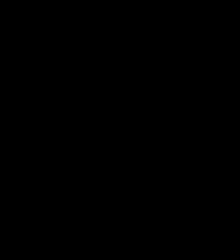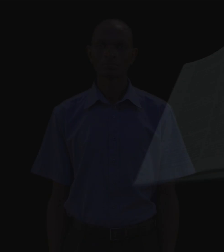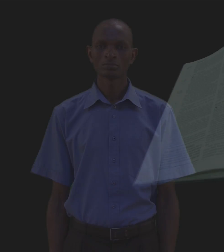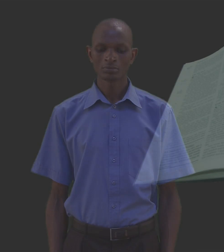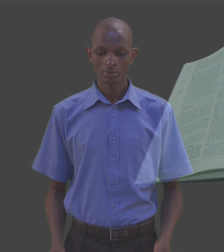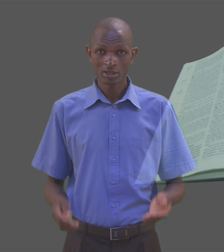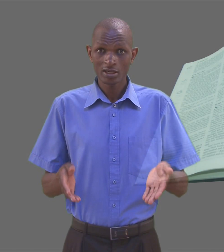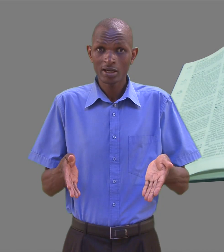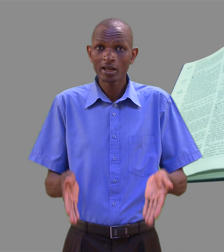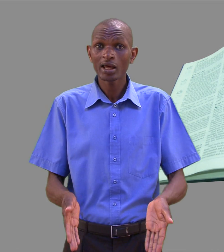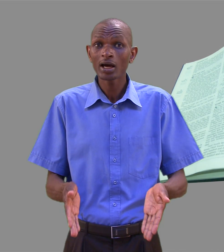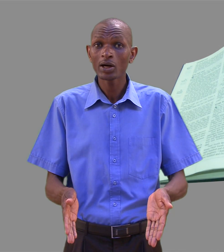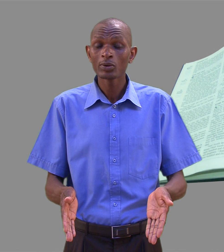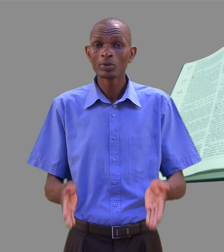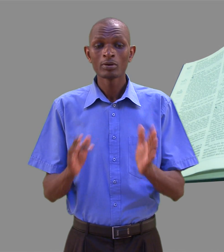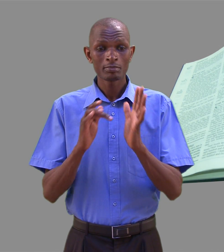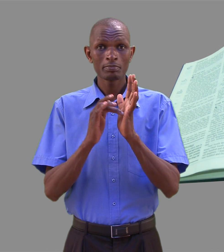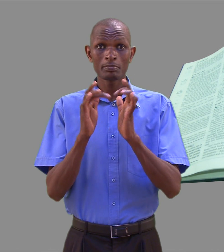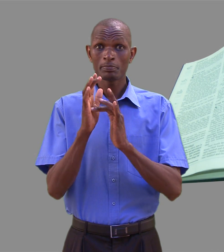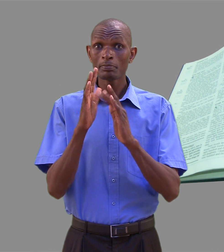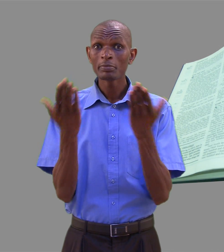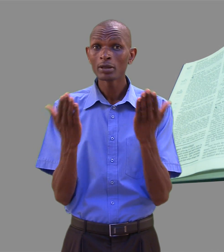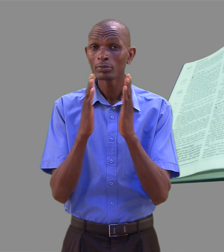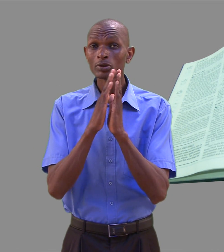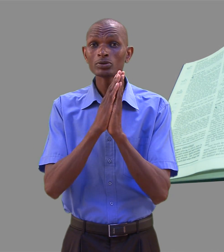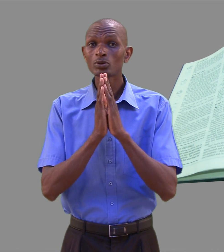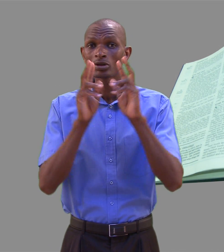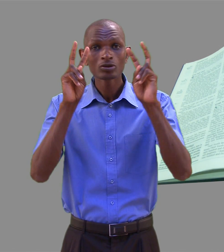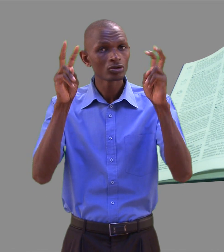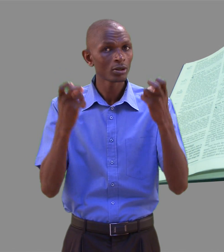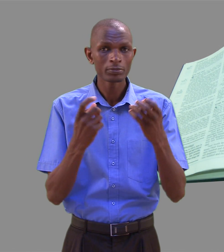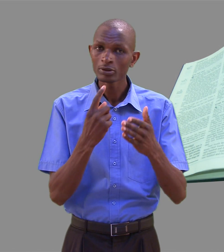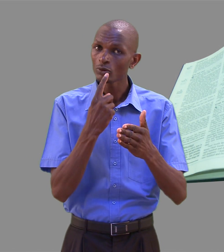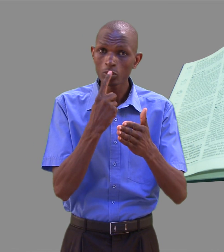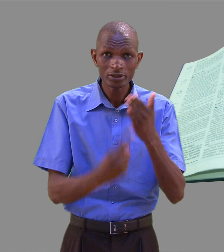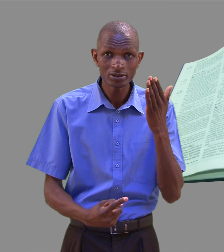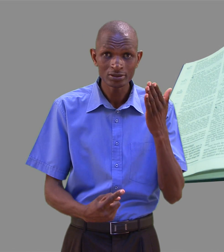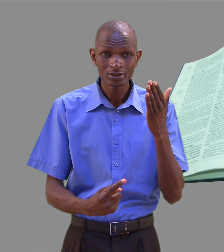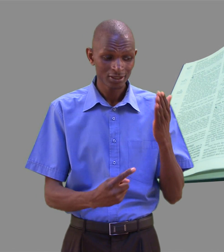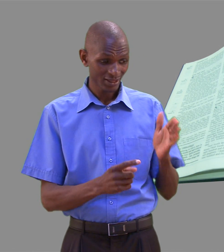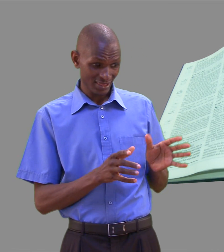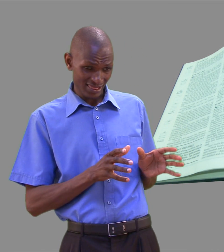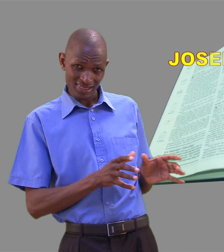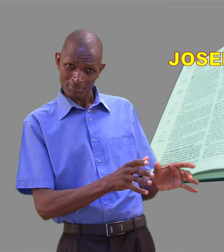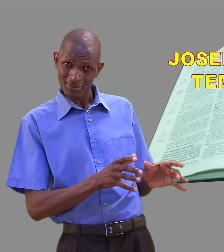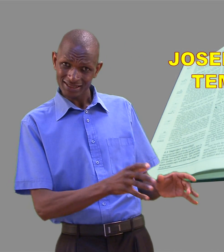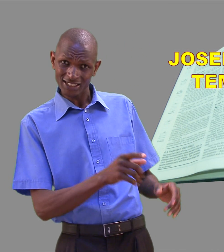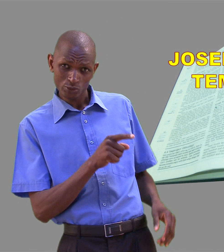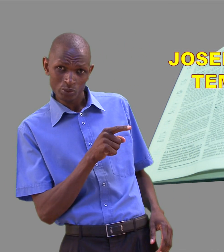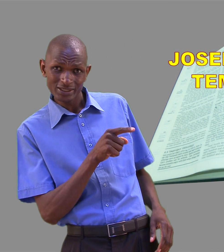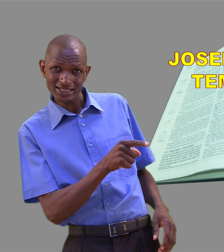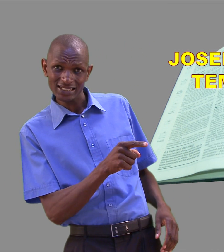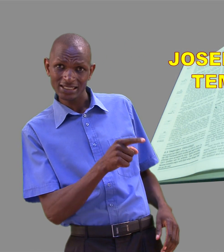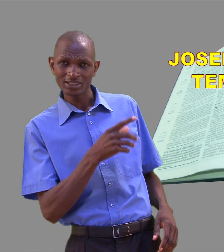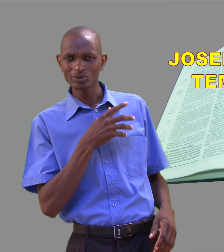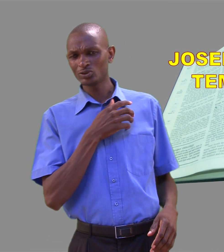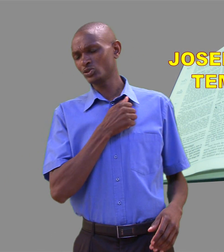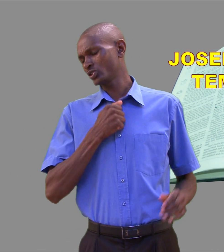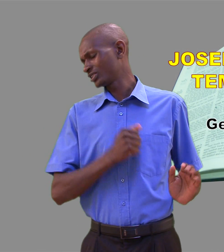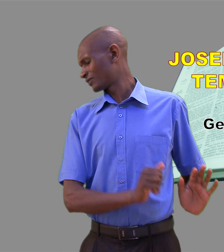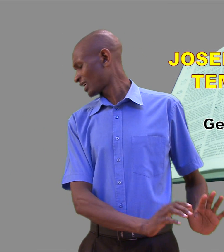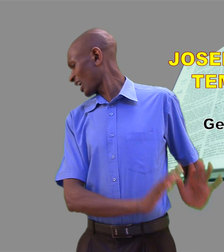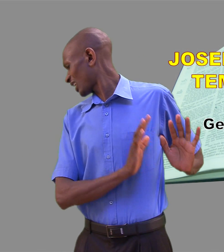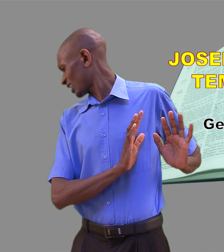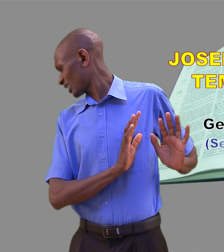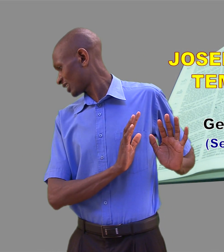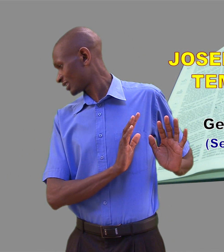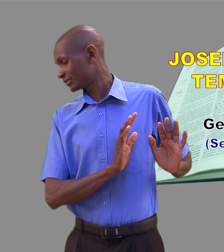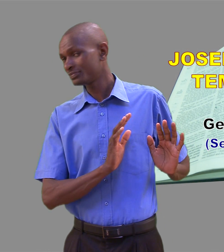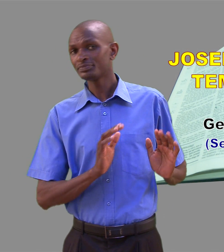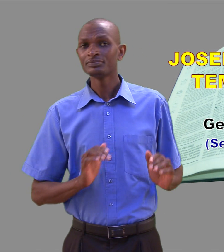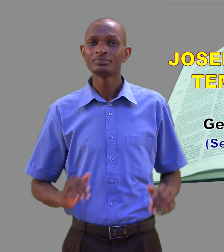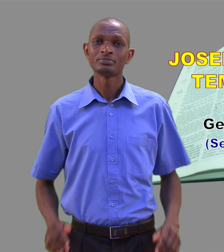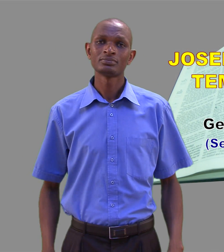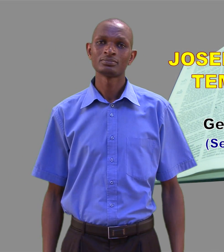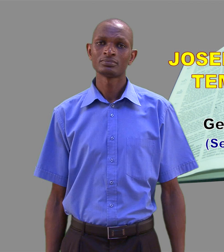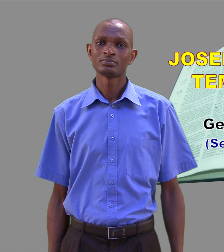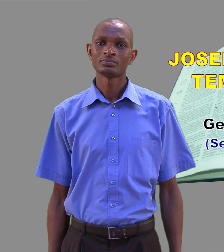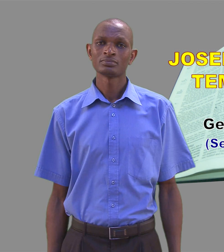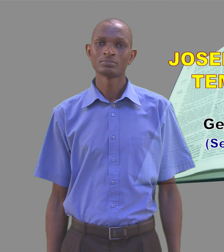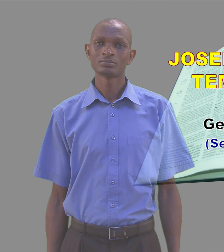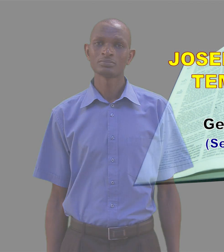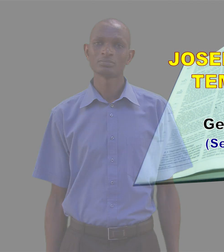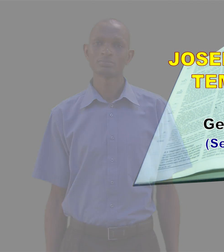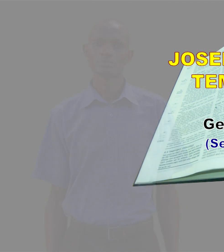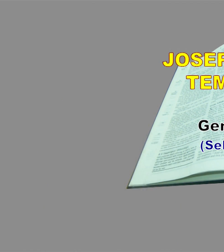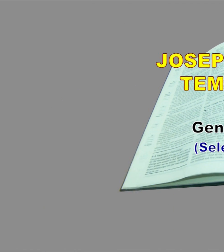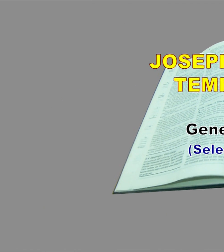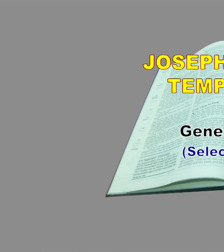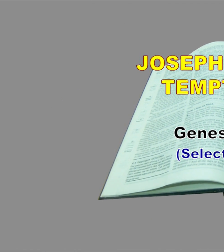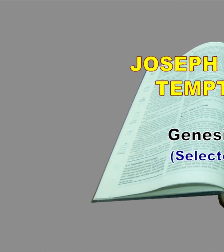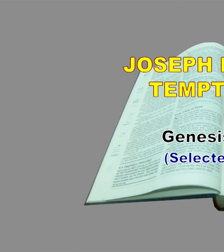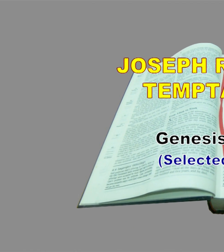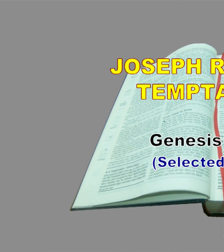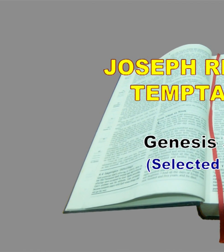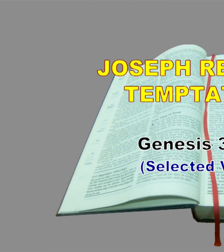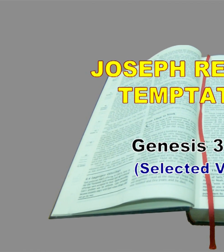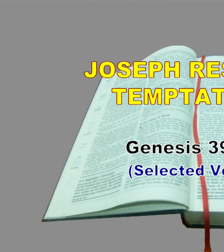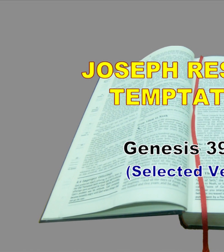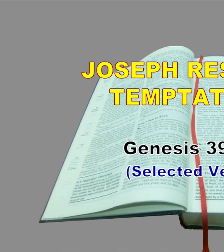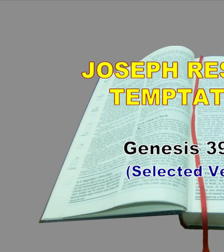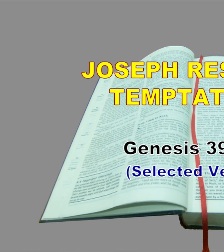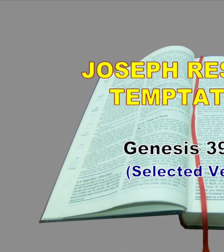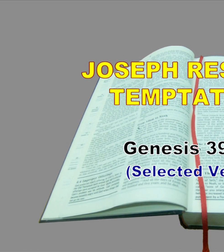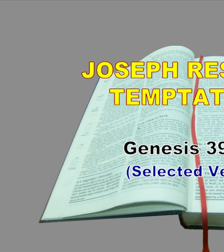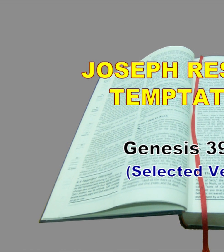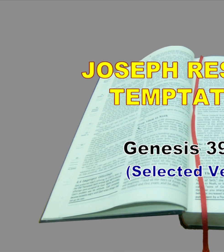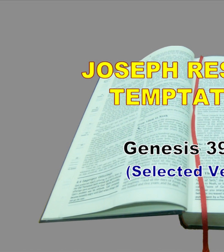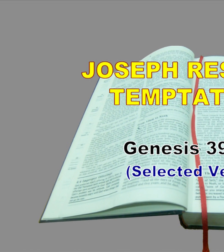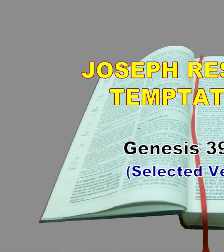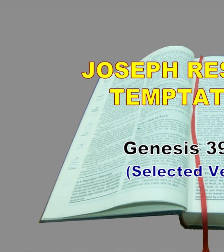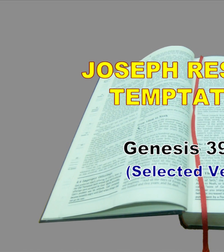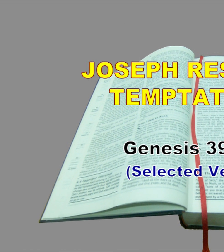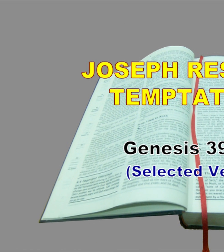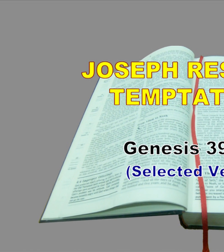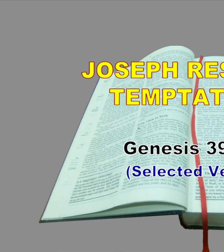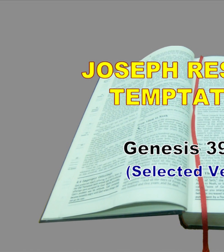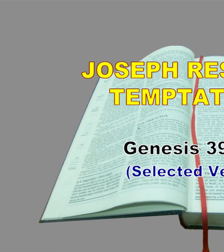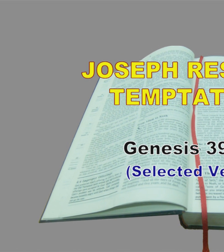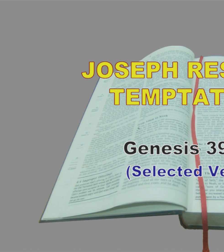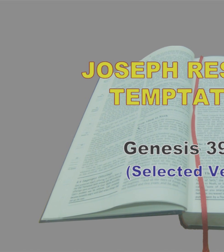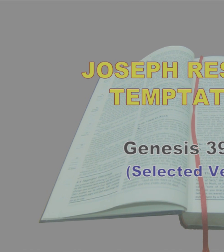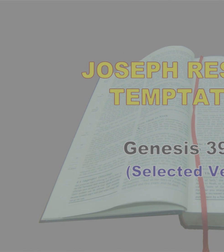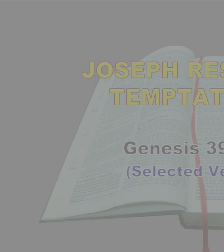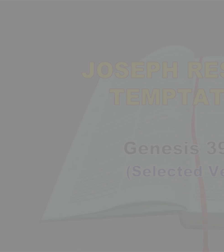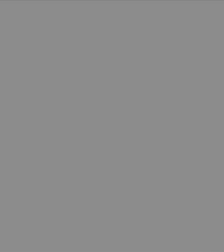Joseph resists temptation